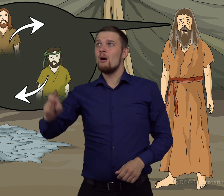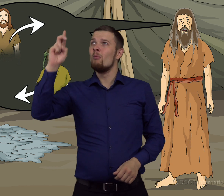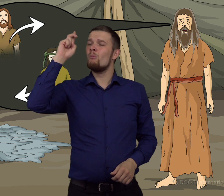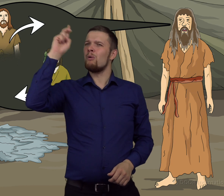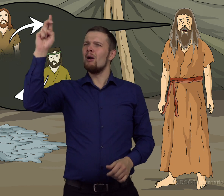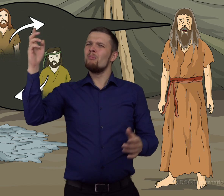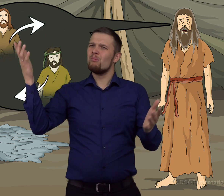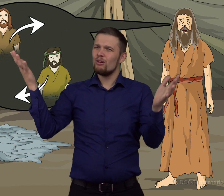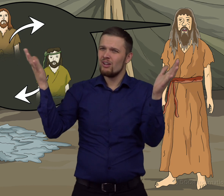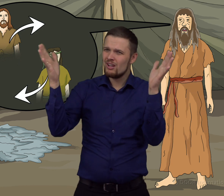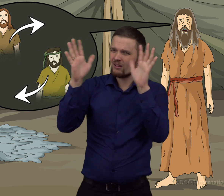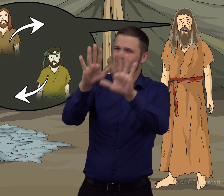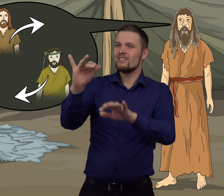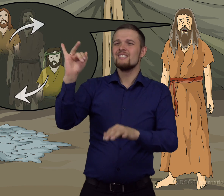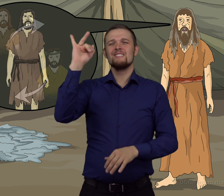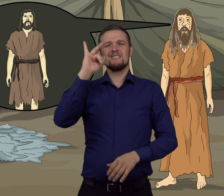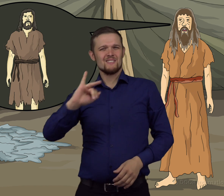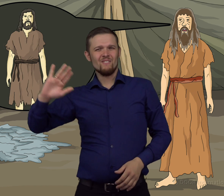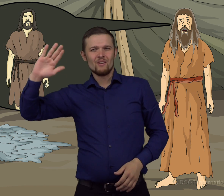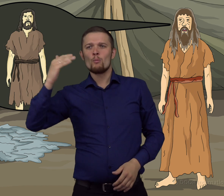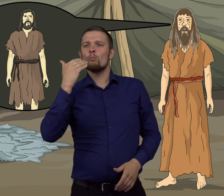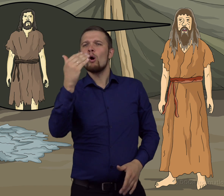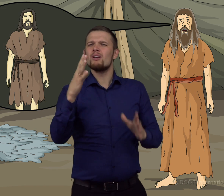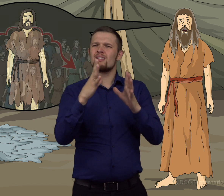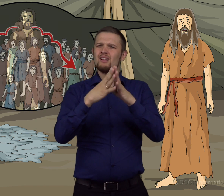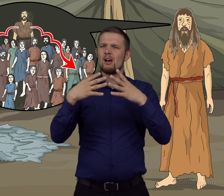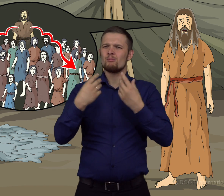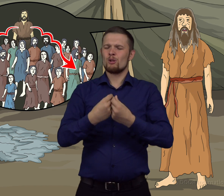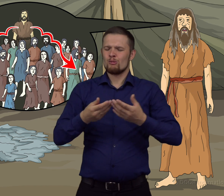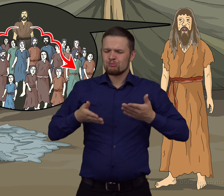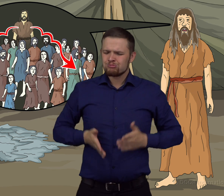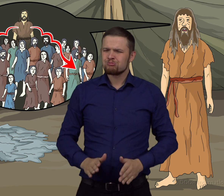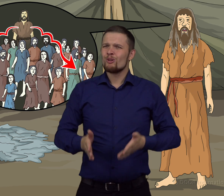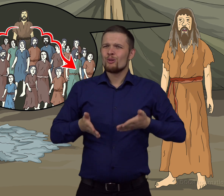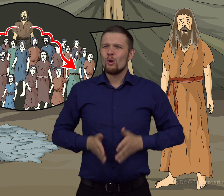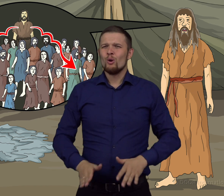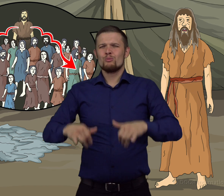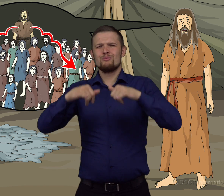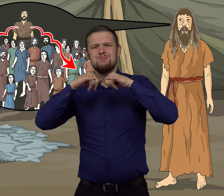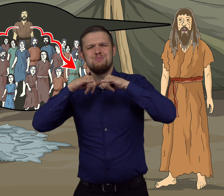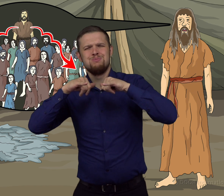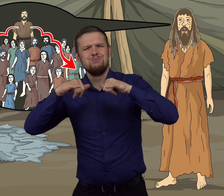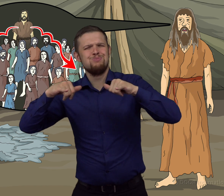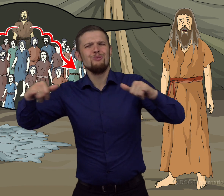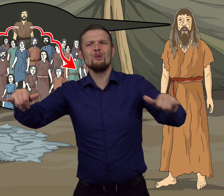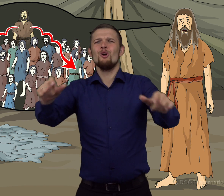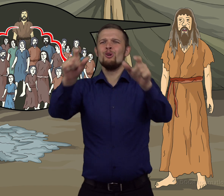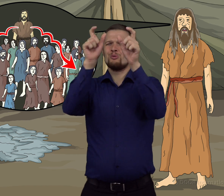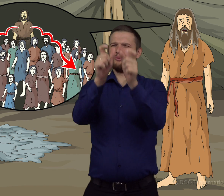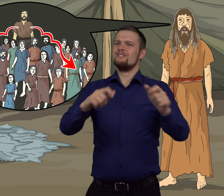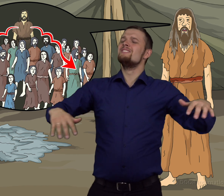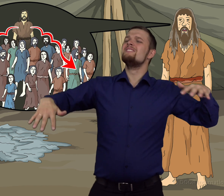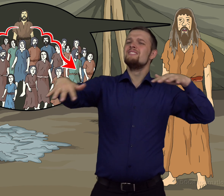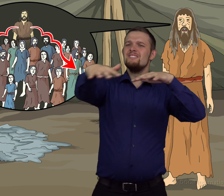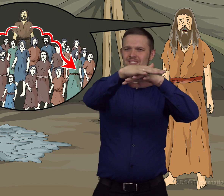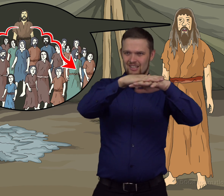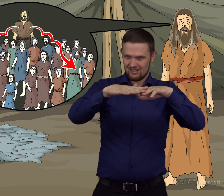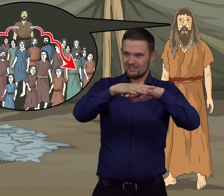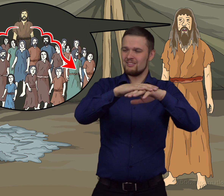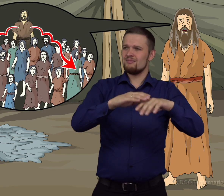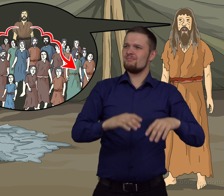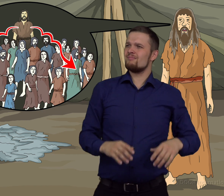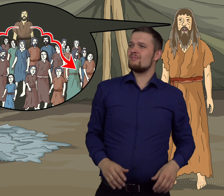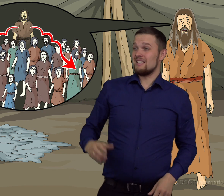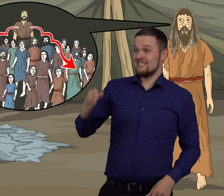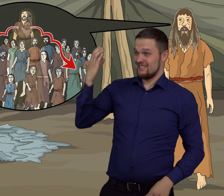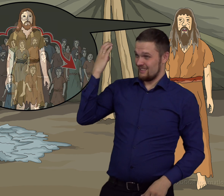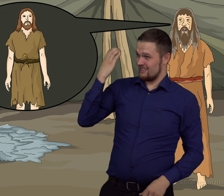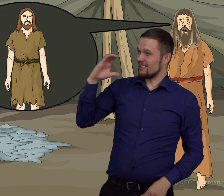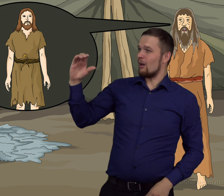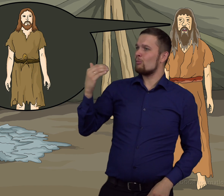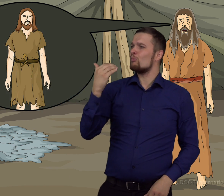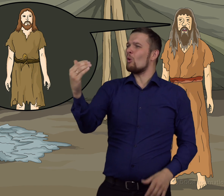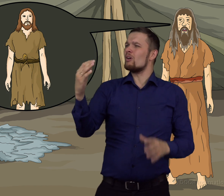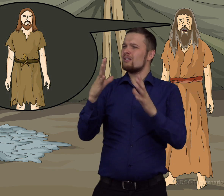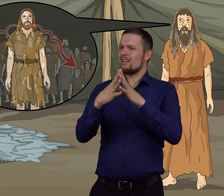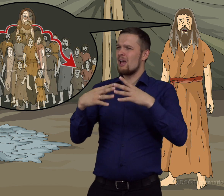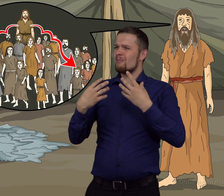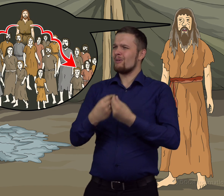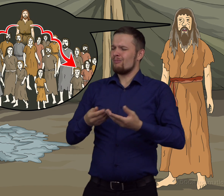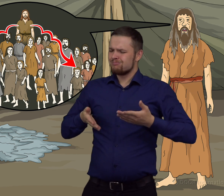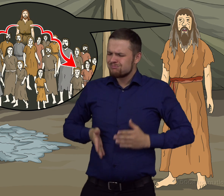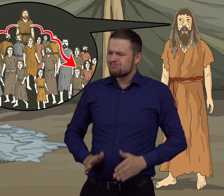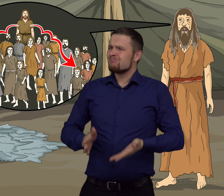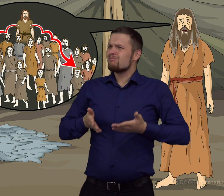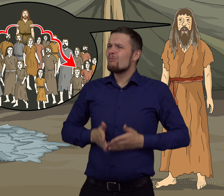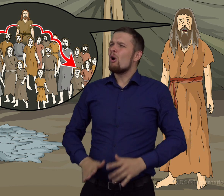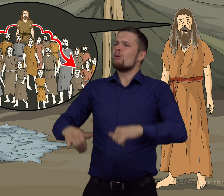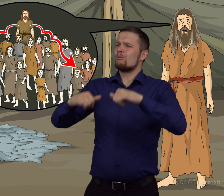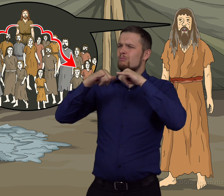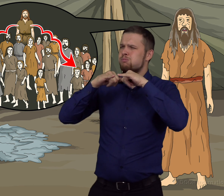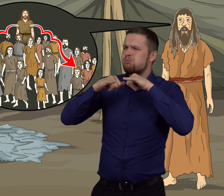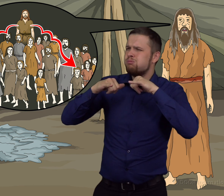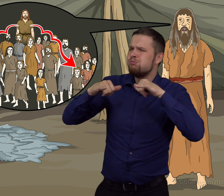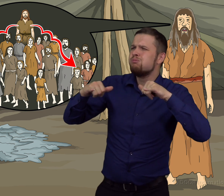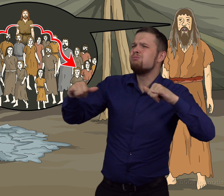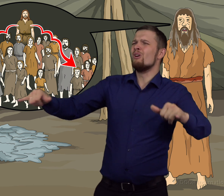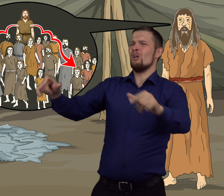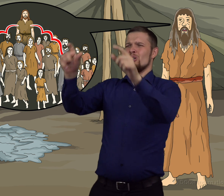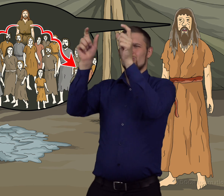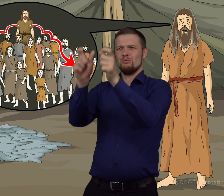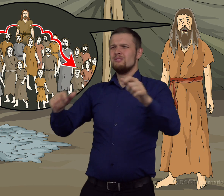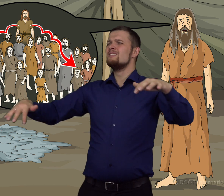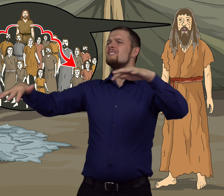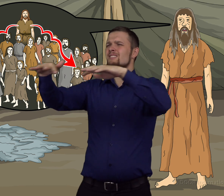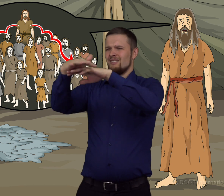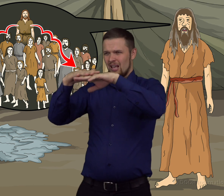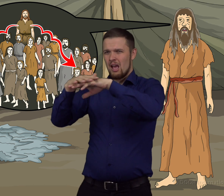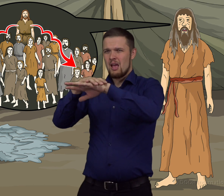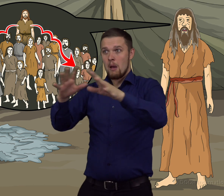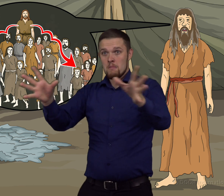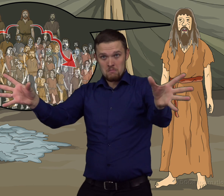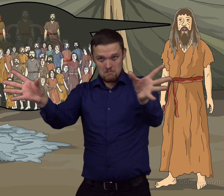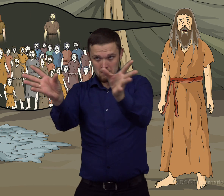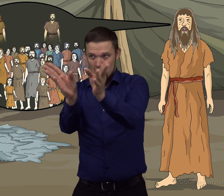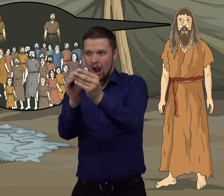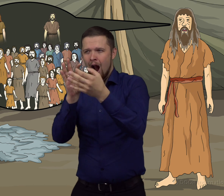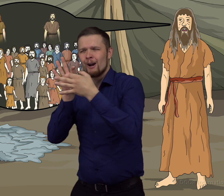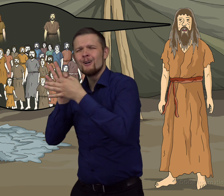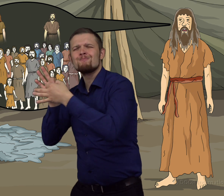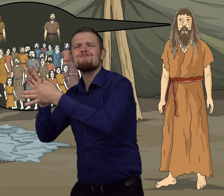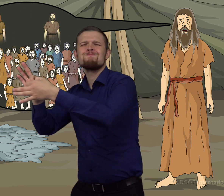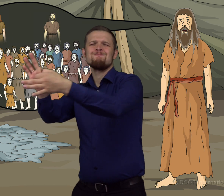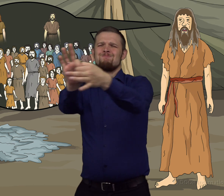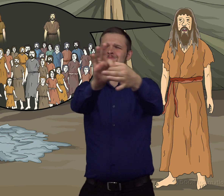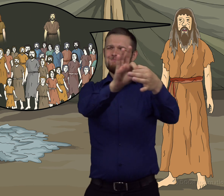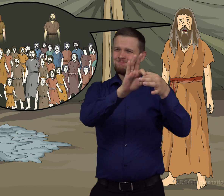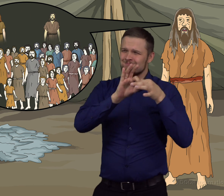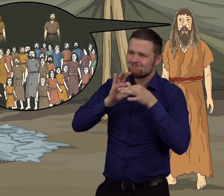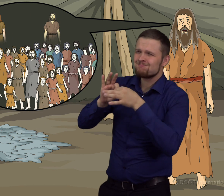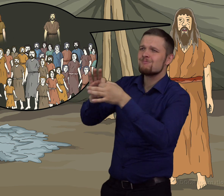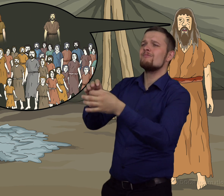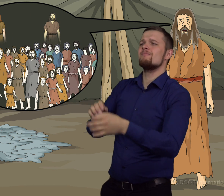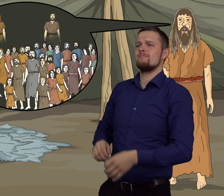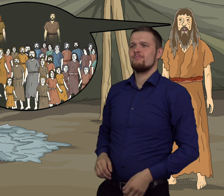May God expand the territory of Japheth;